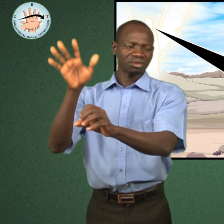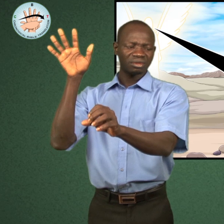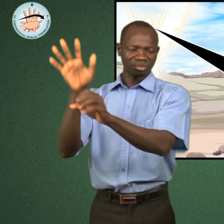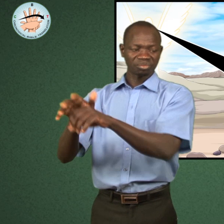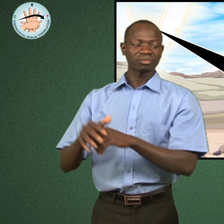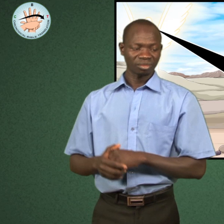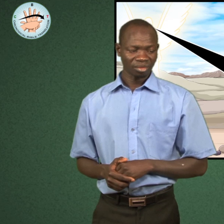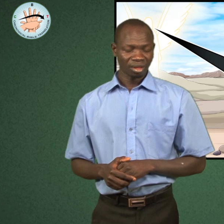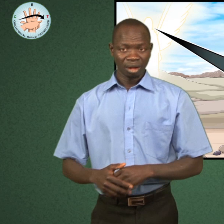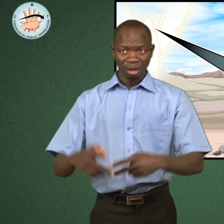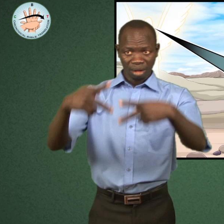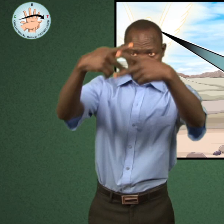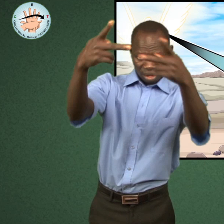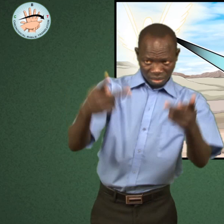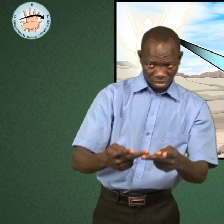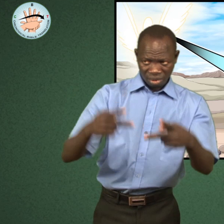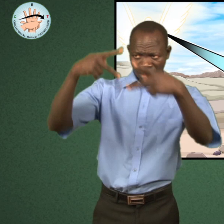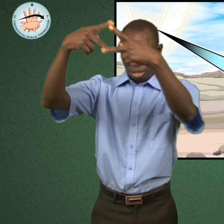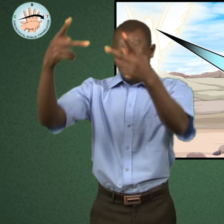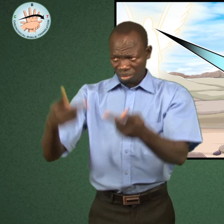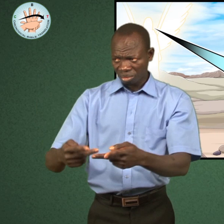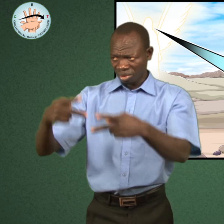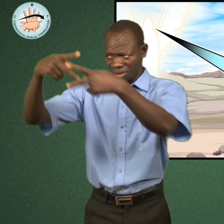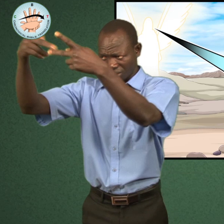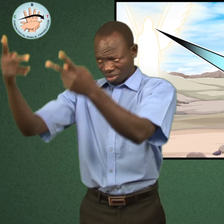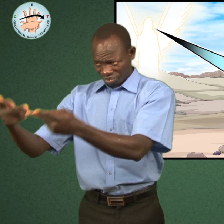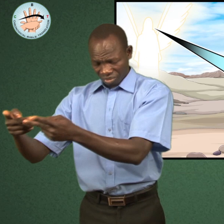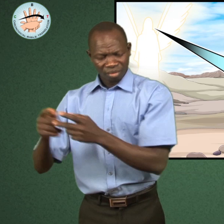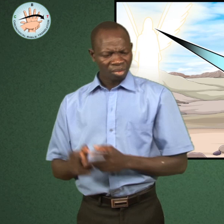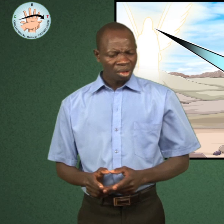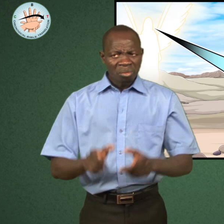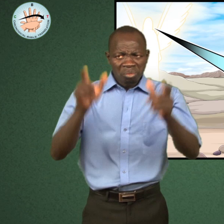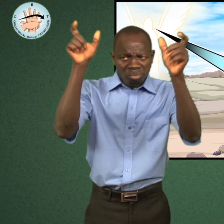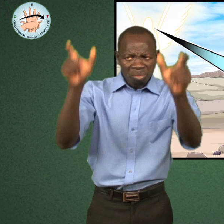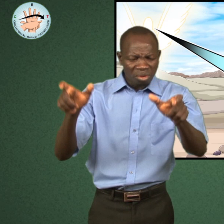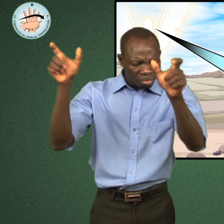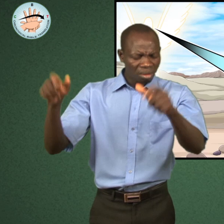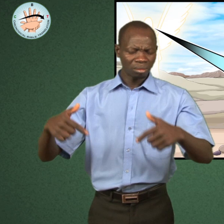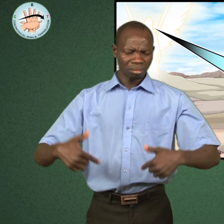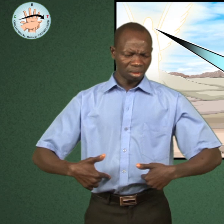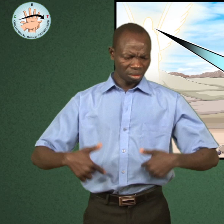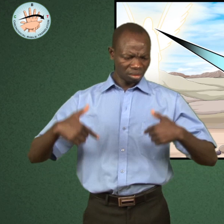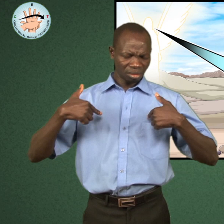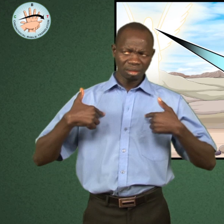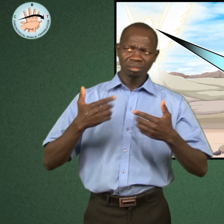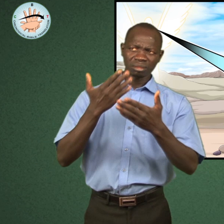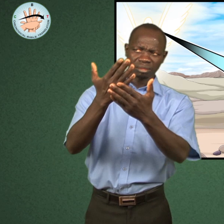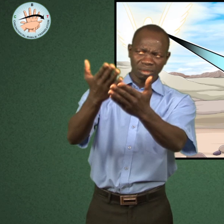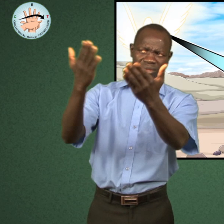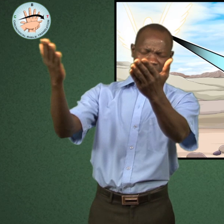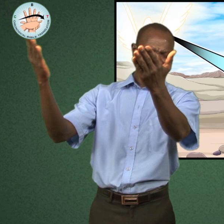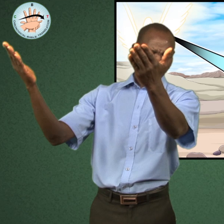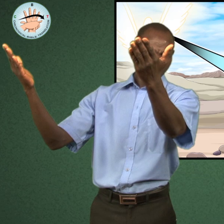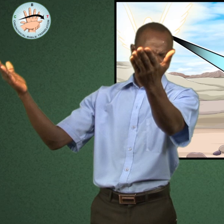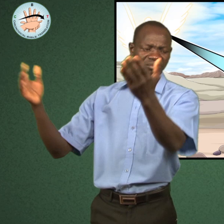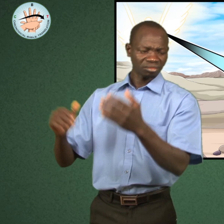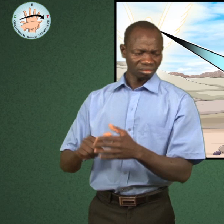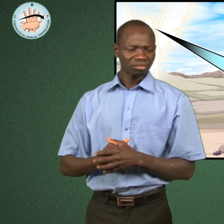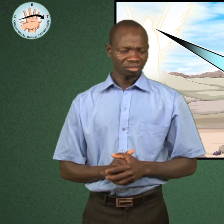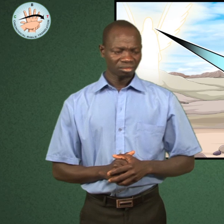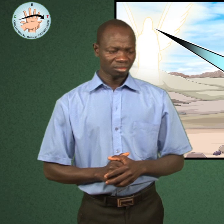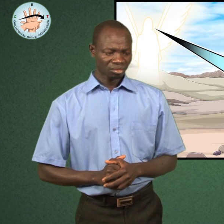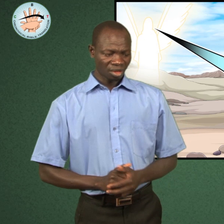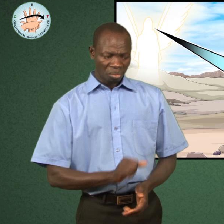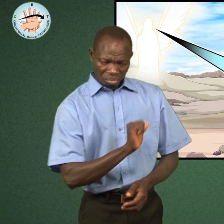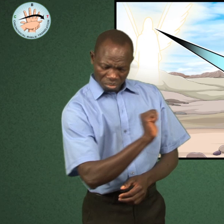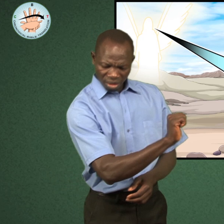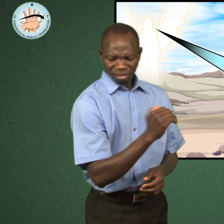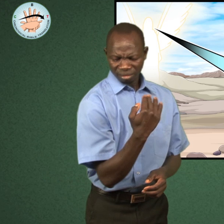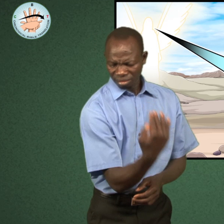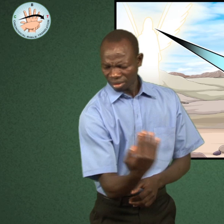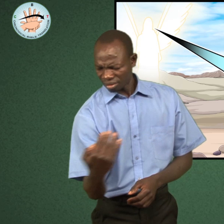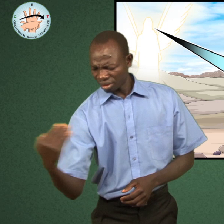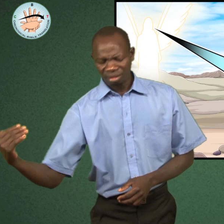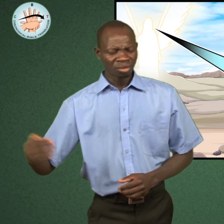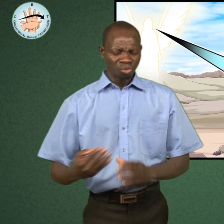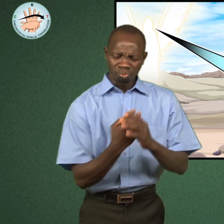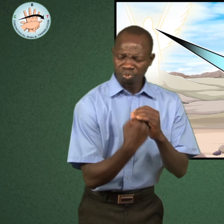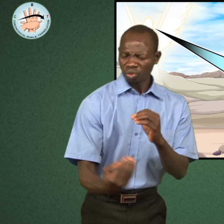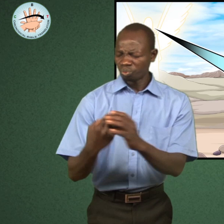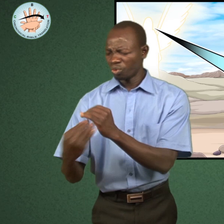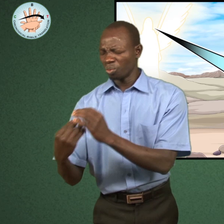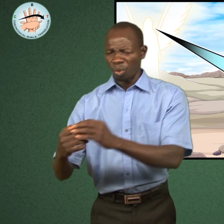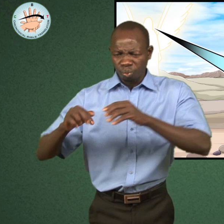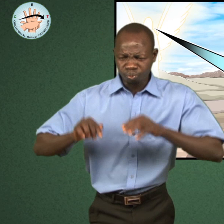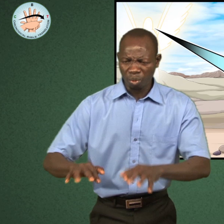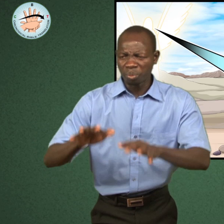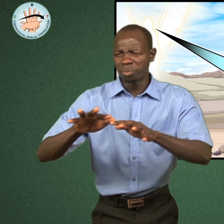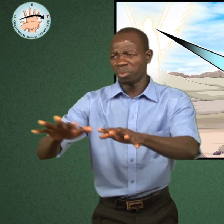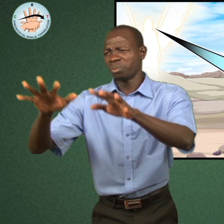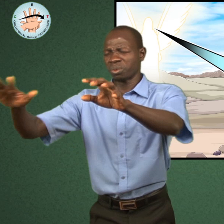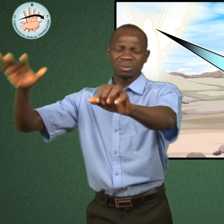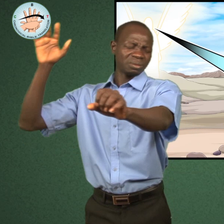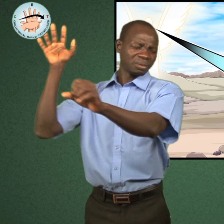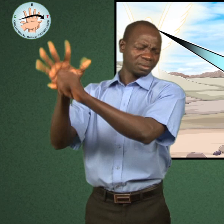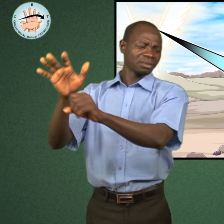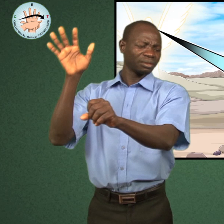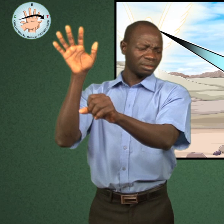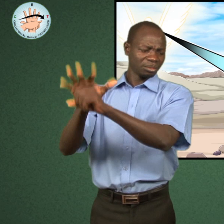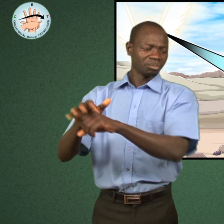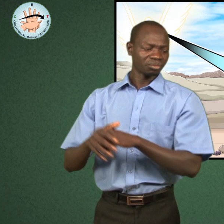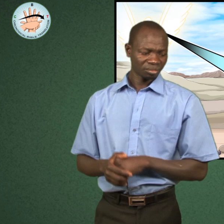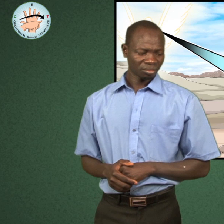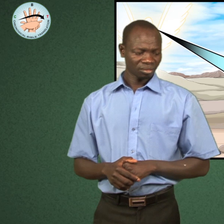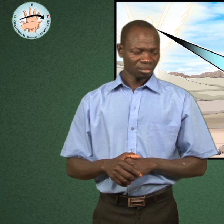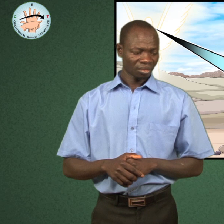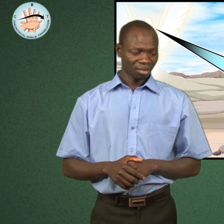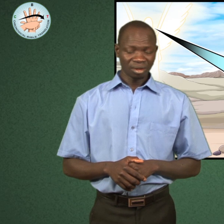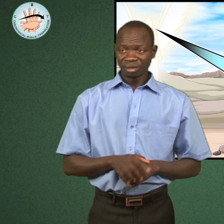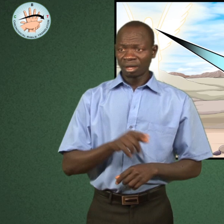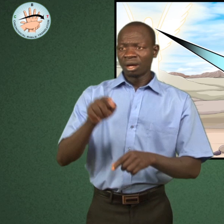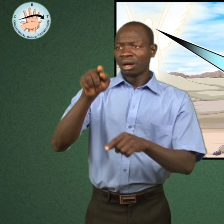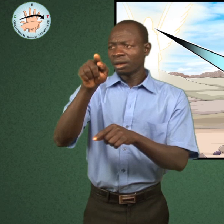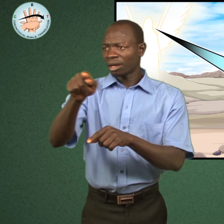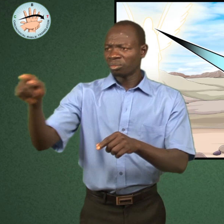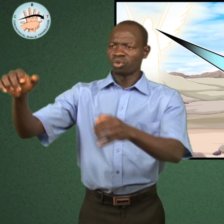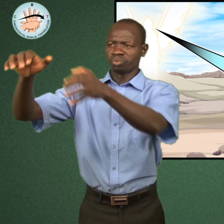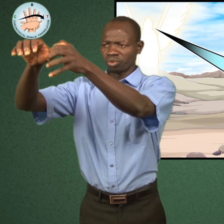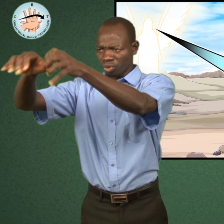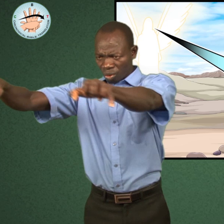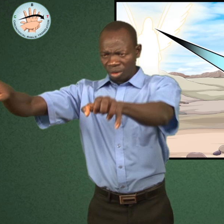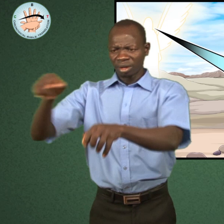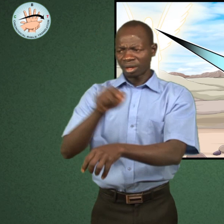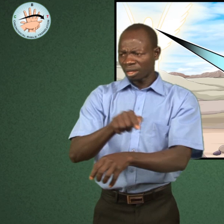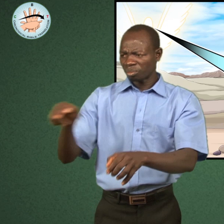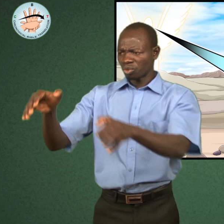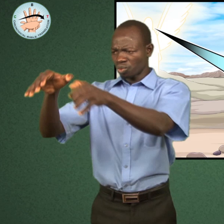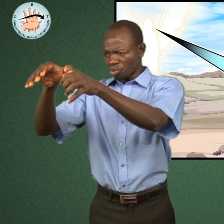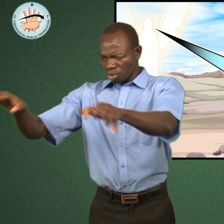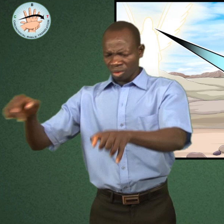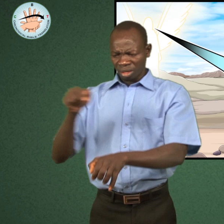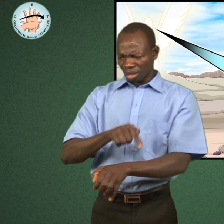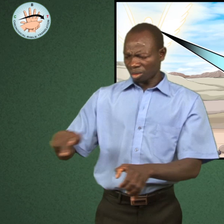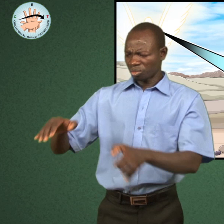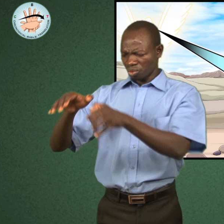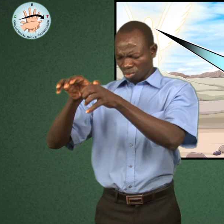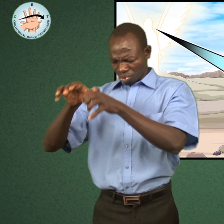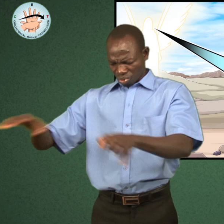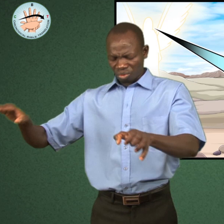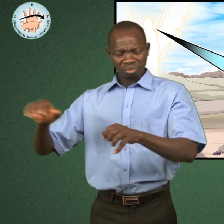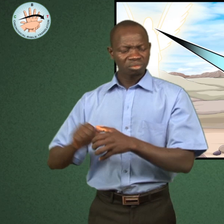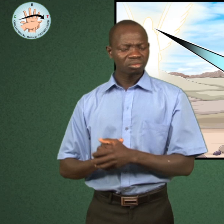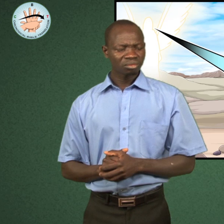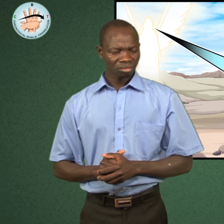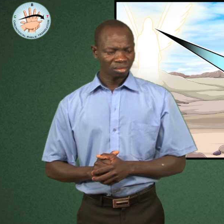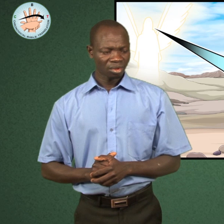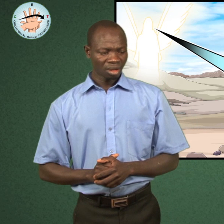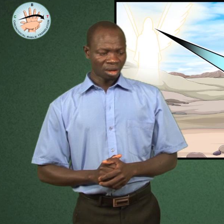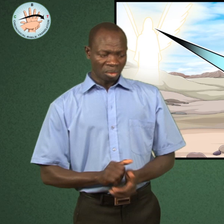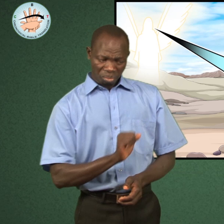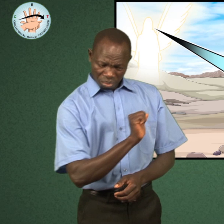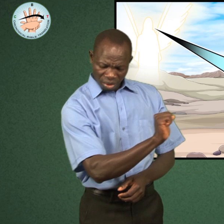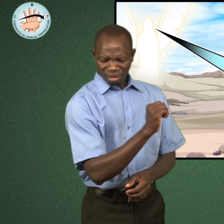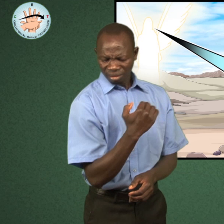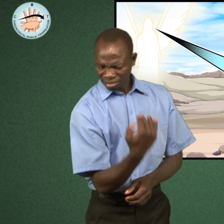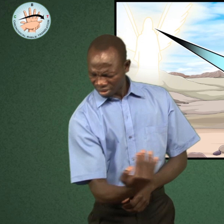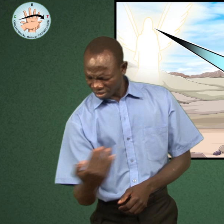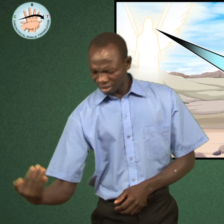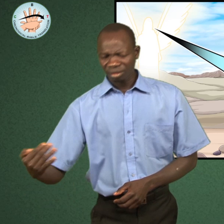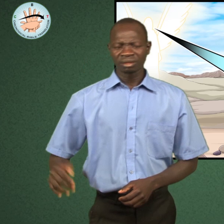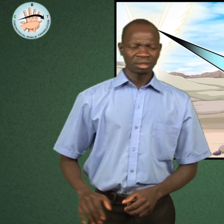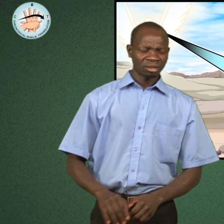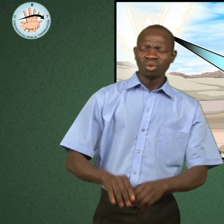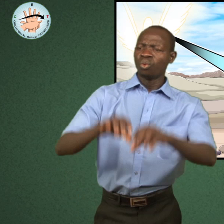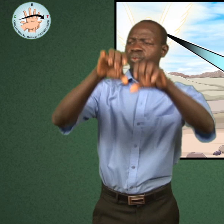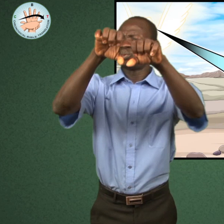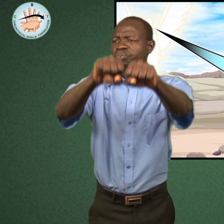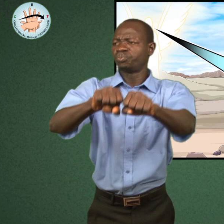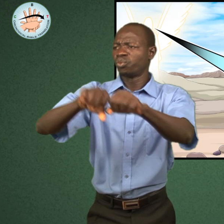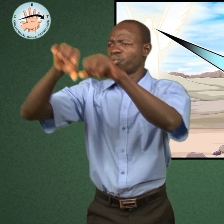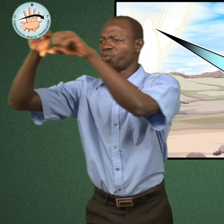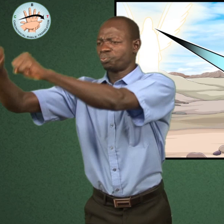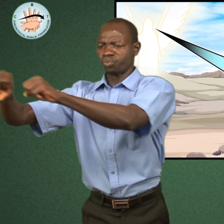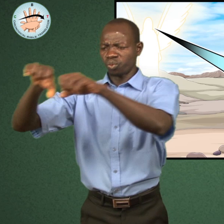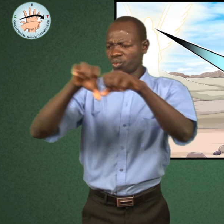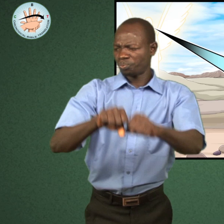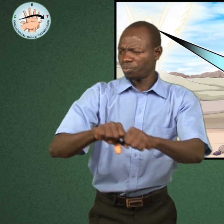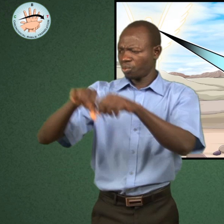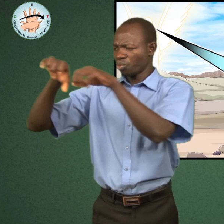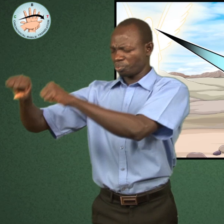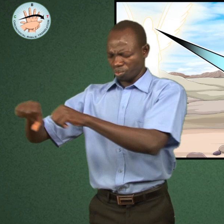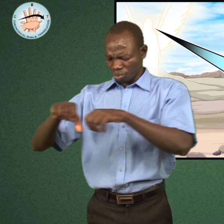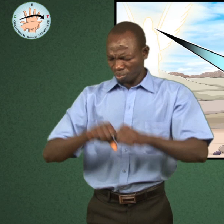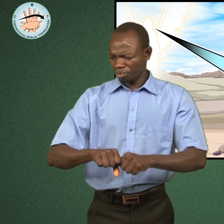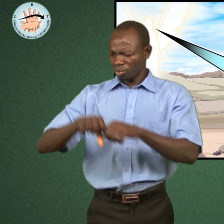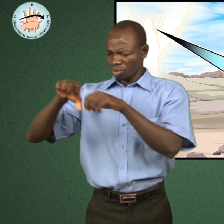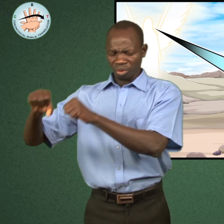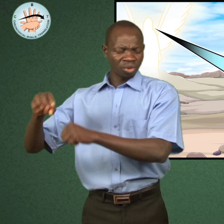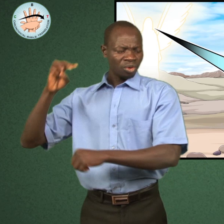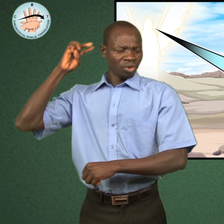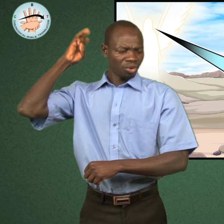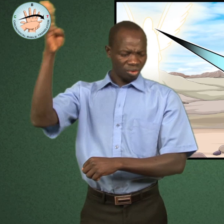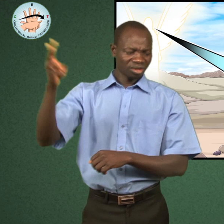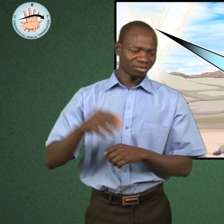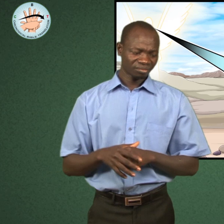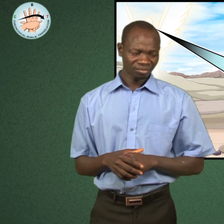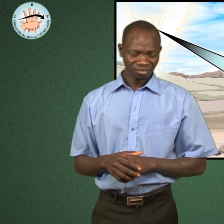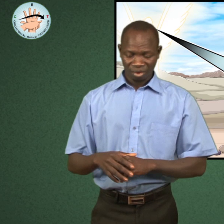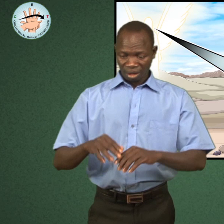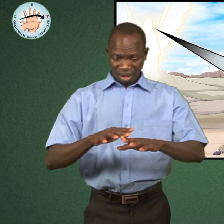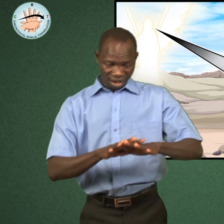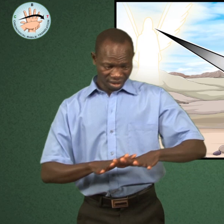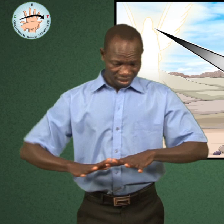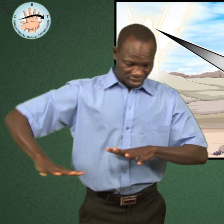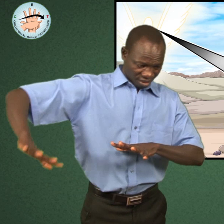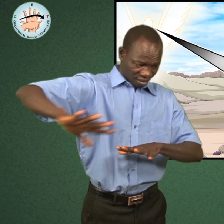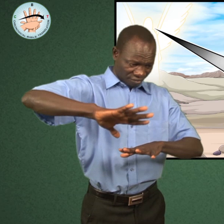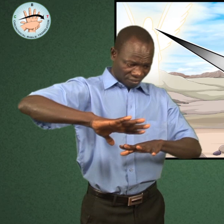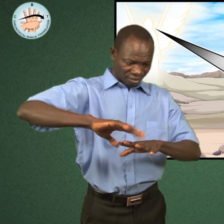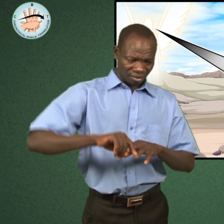Your descendants will possess the gates of their enemies.